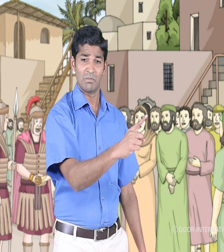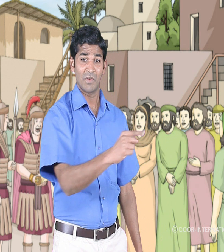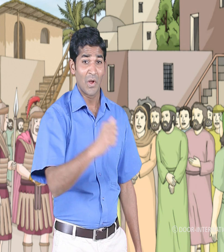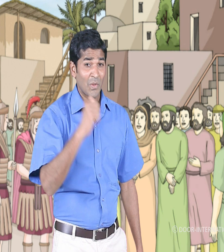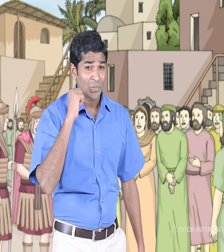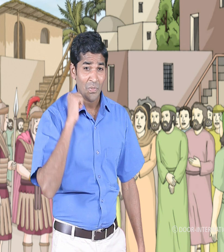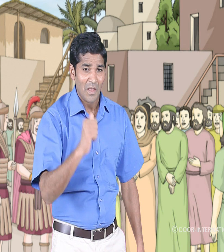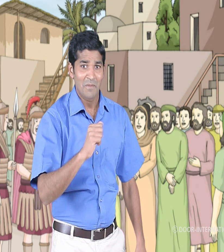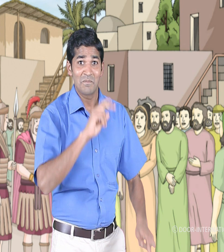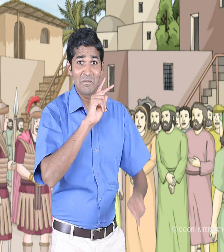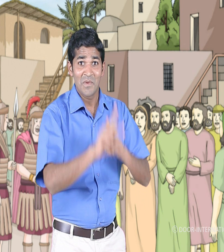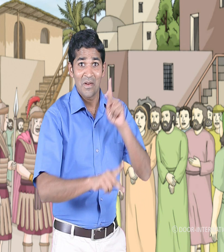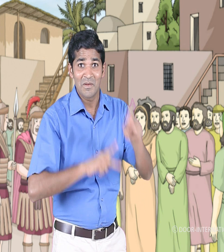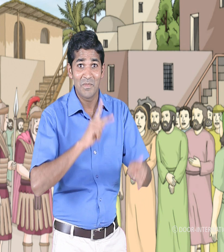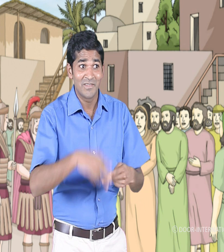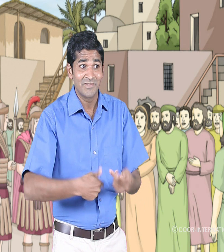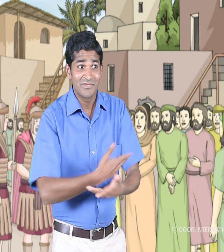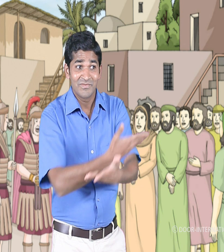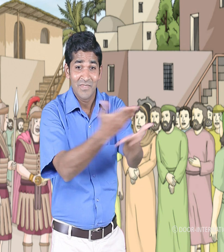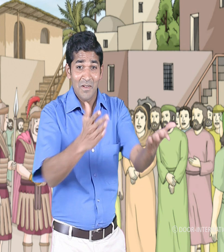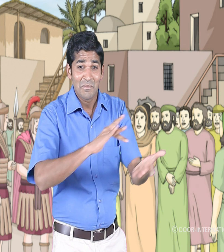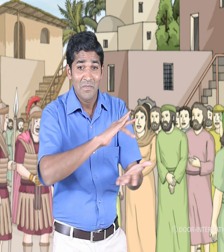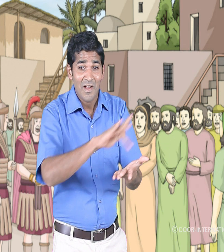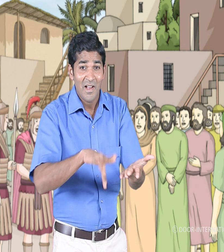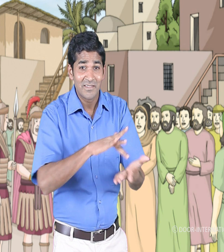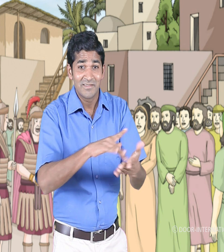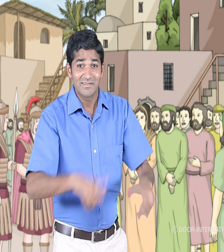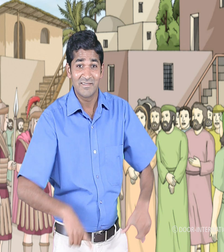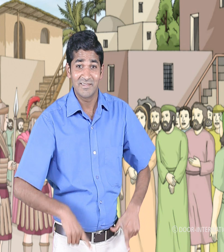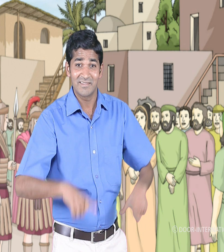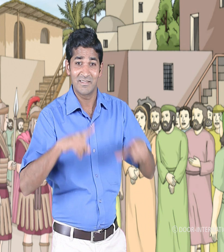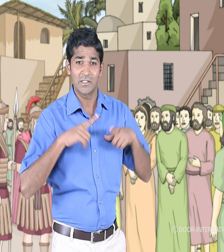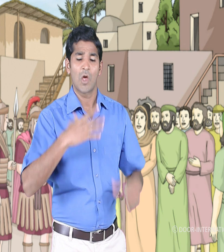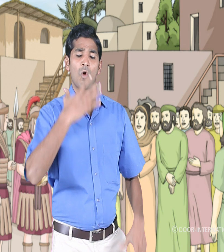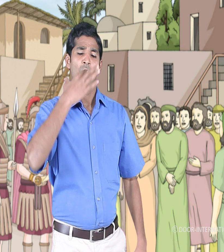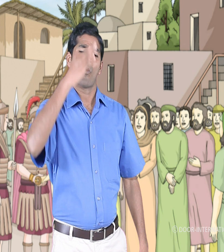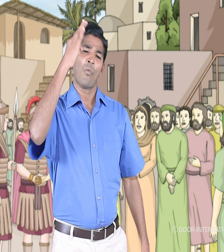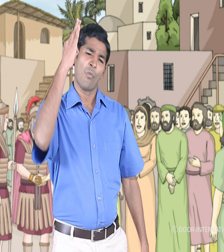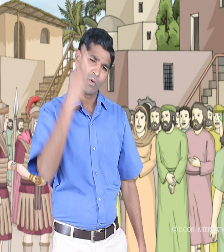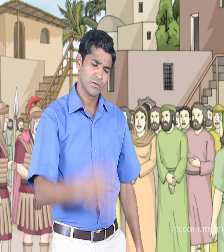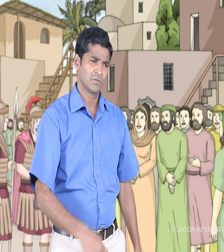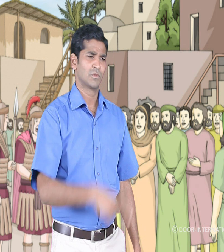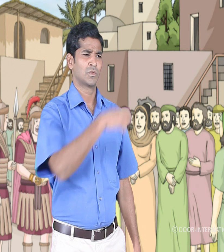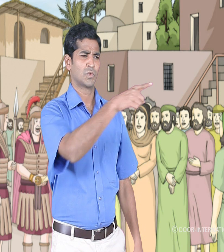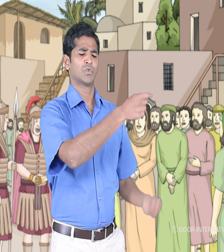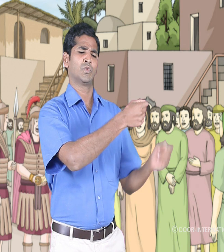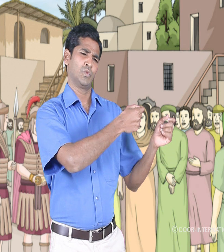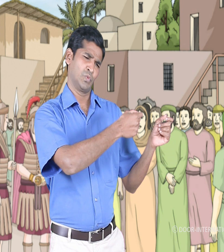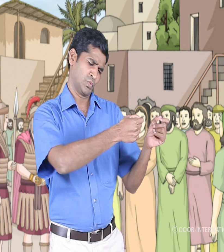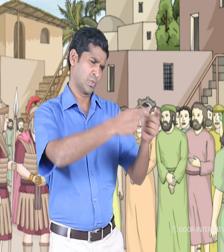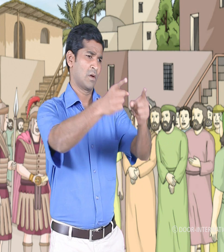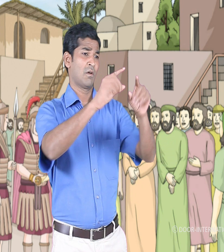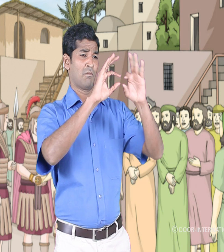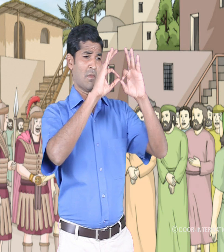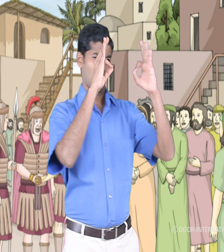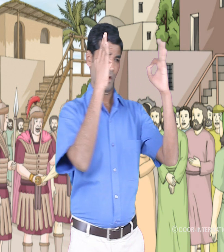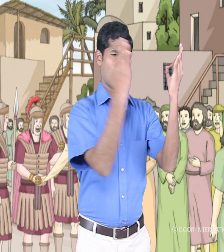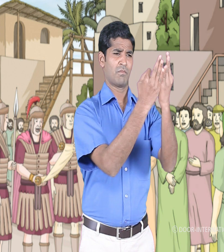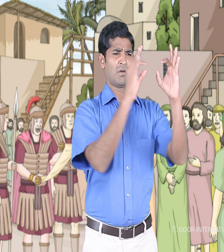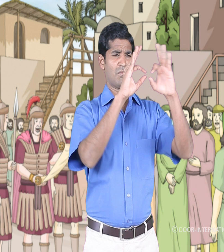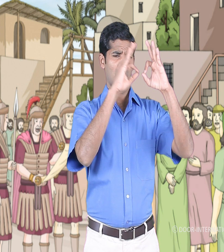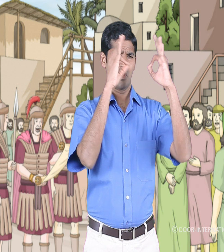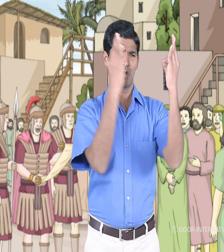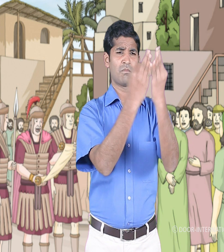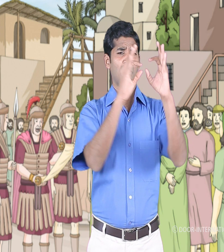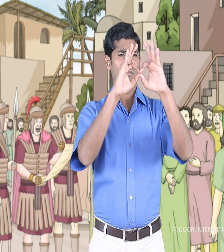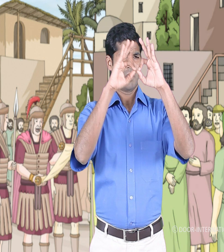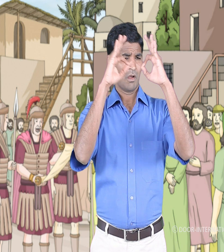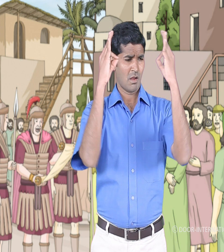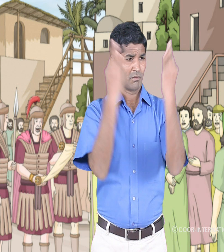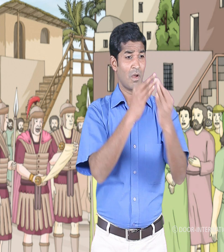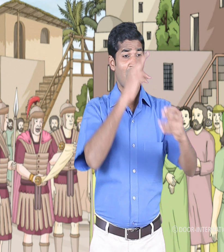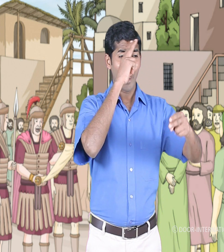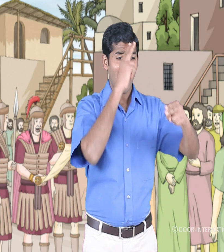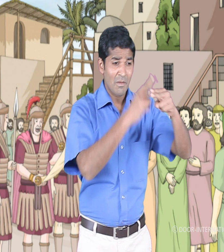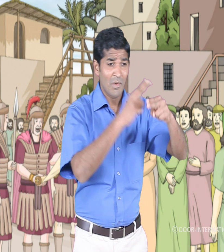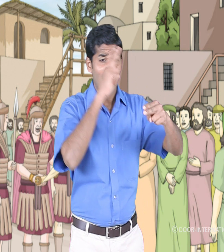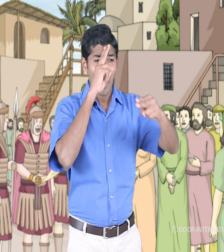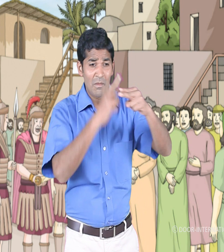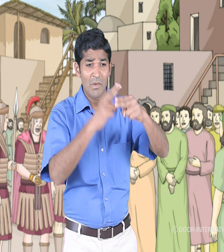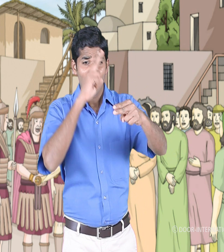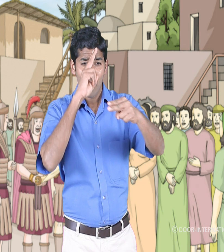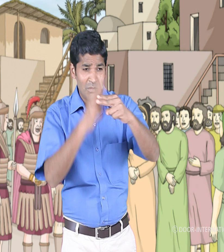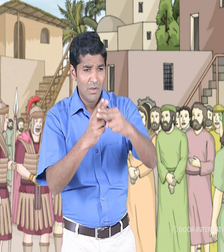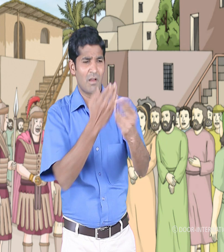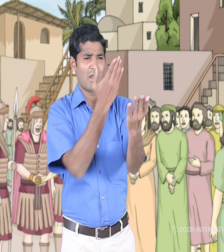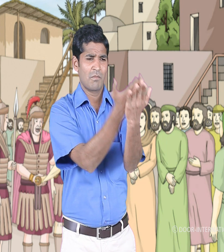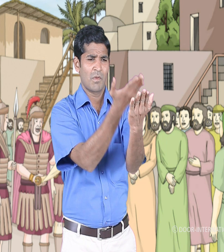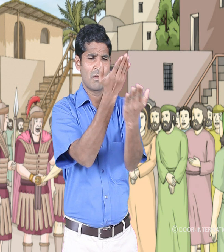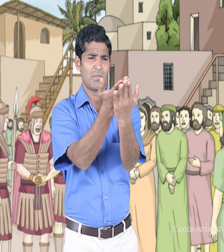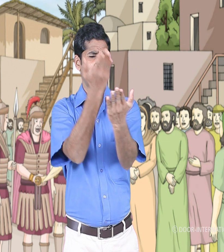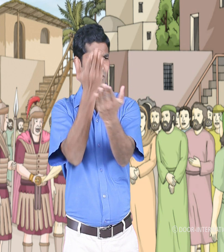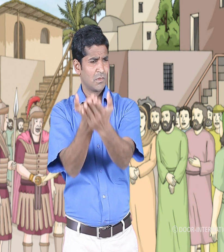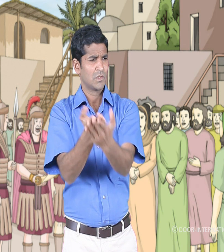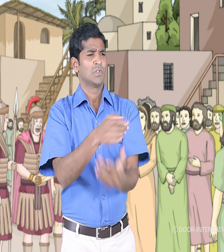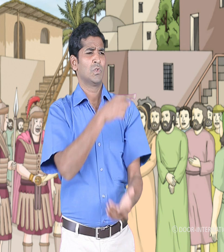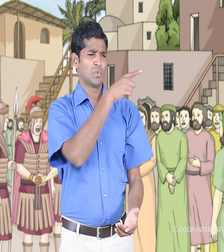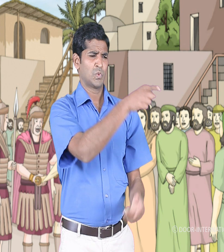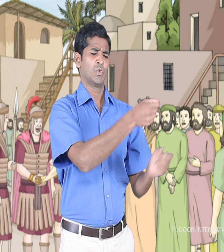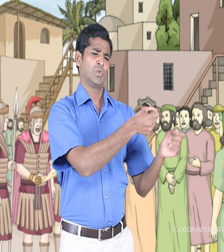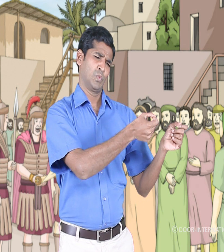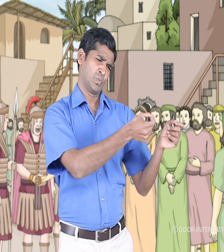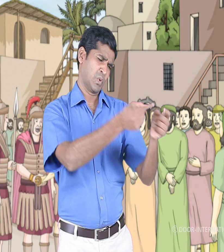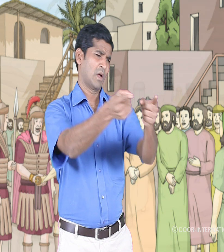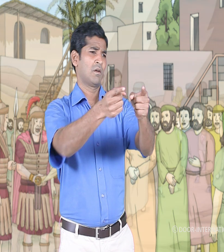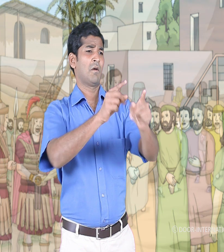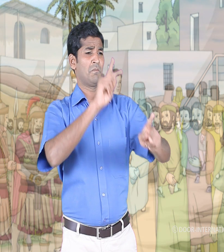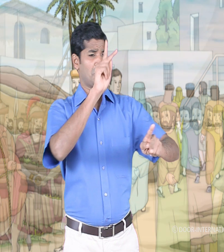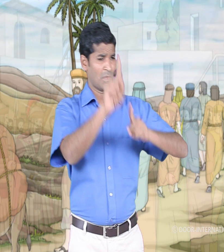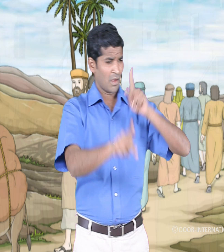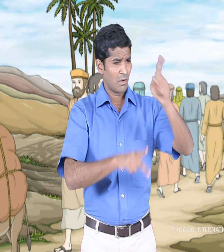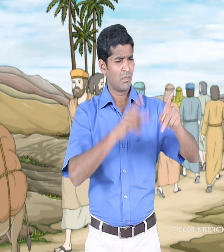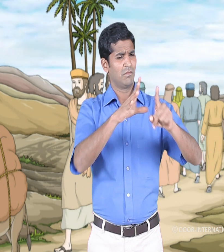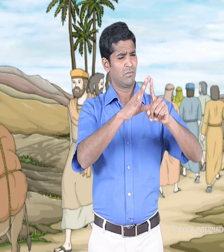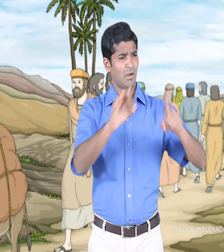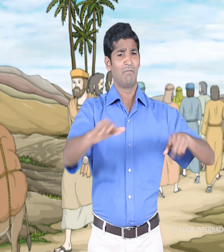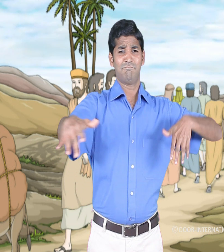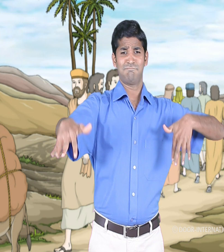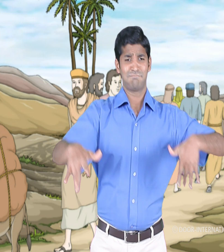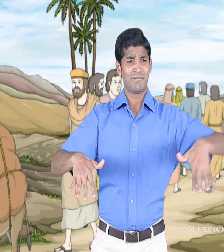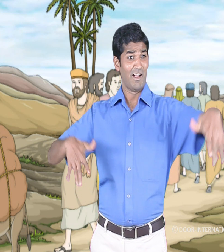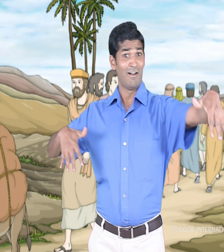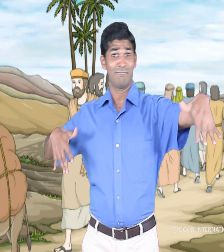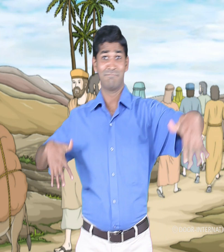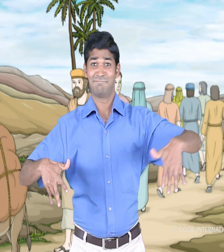This was the first census to take place while Quirinius was governor of Syria.